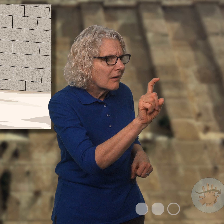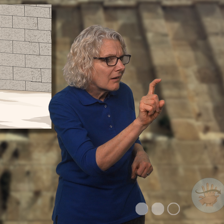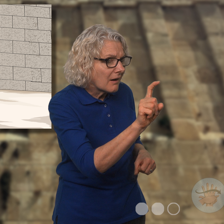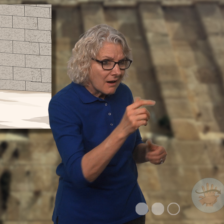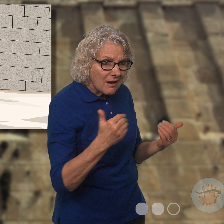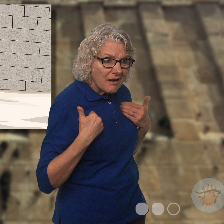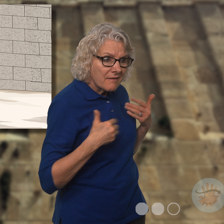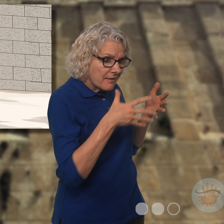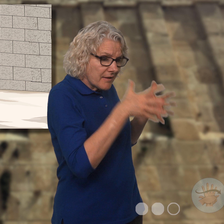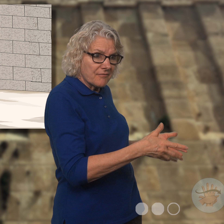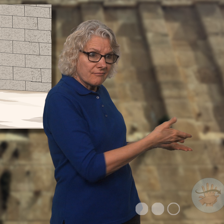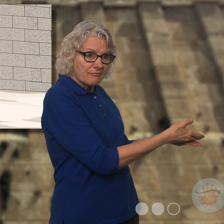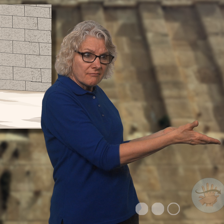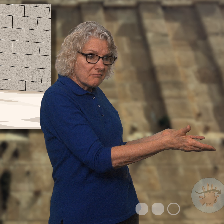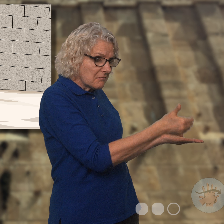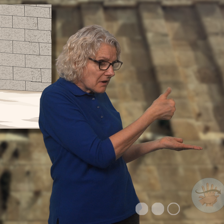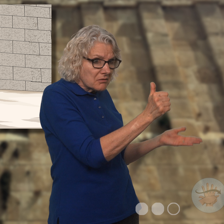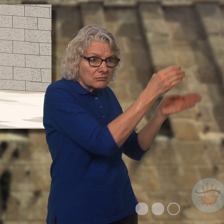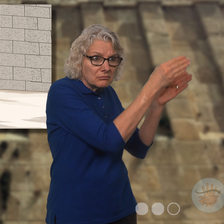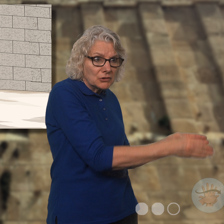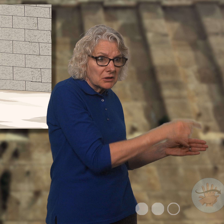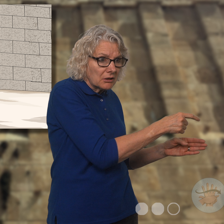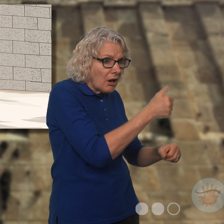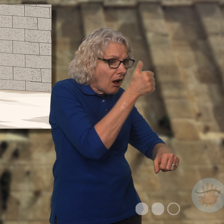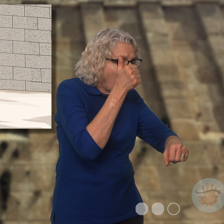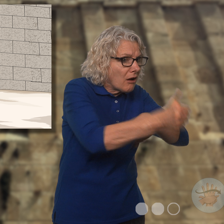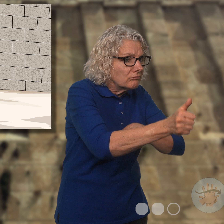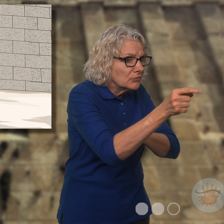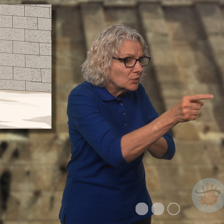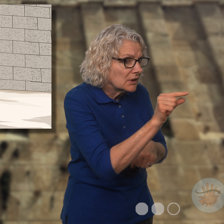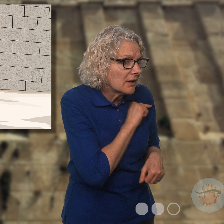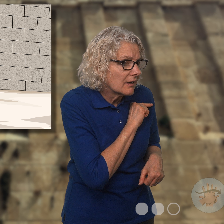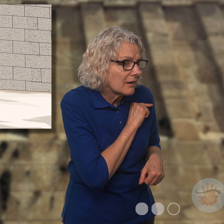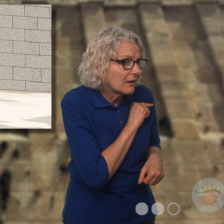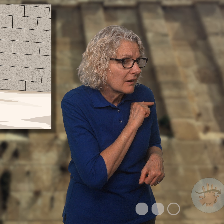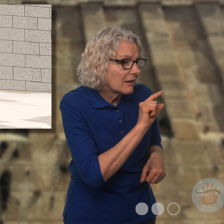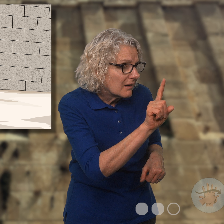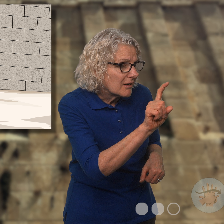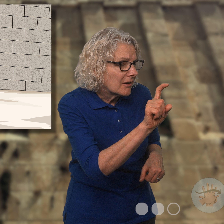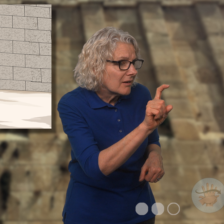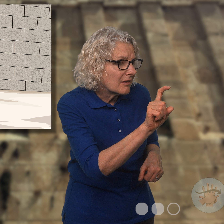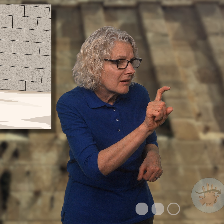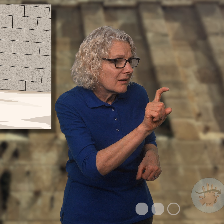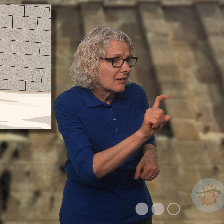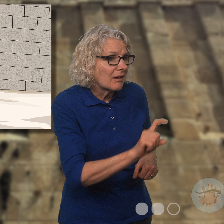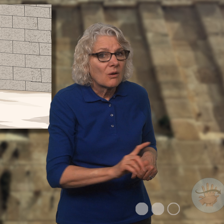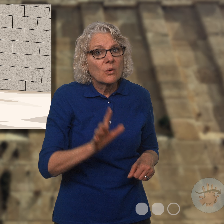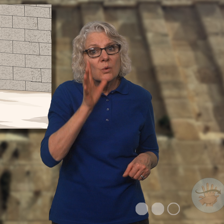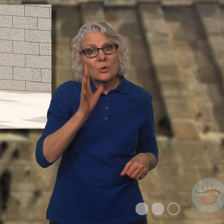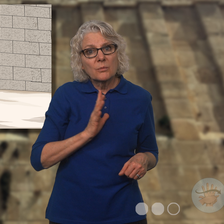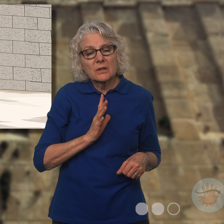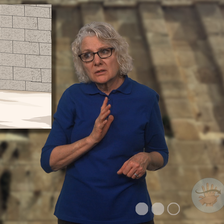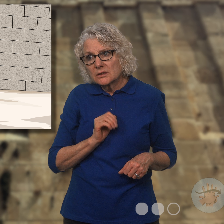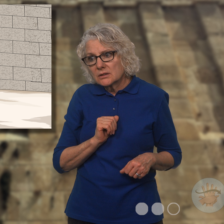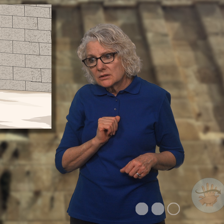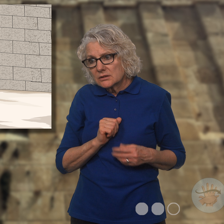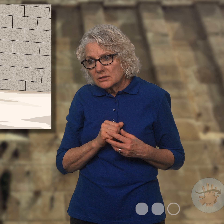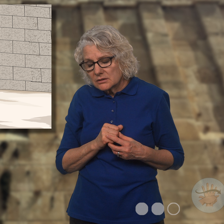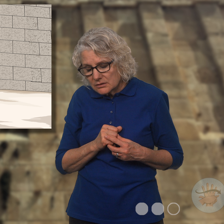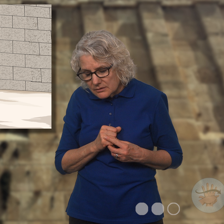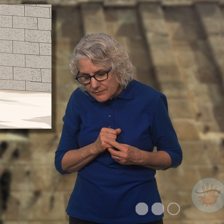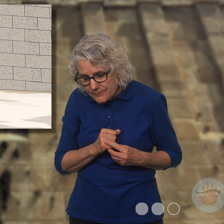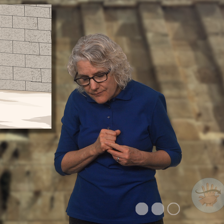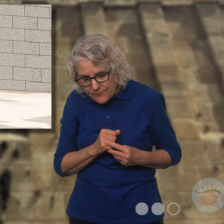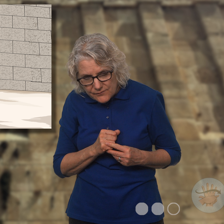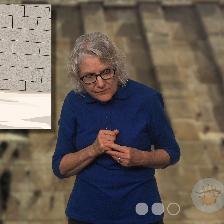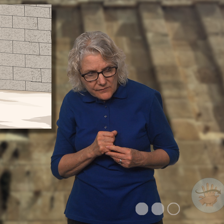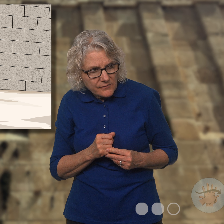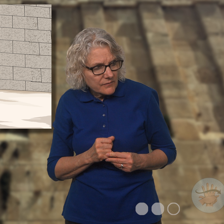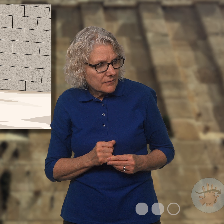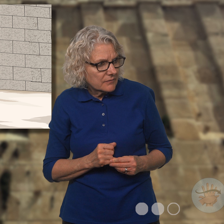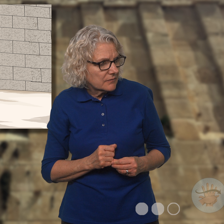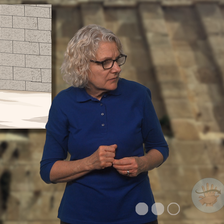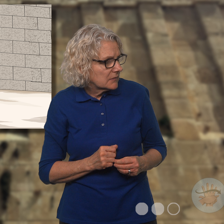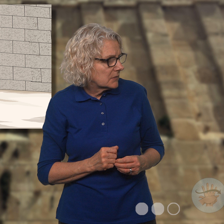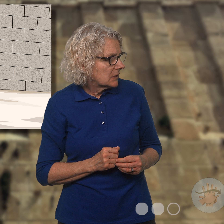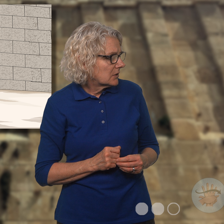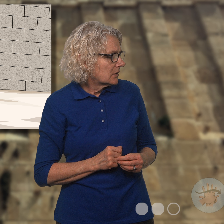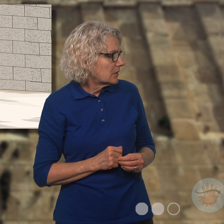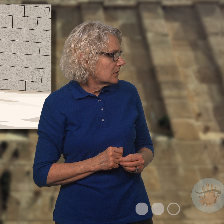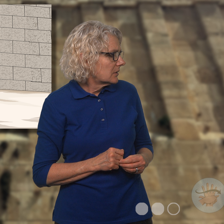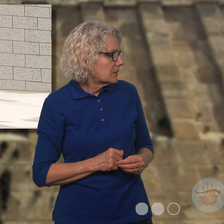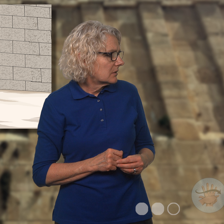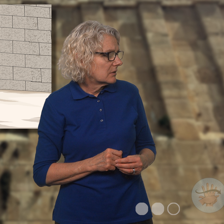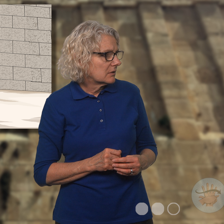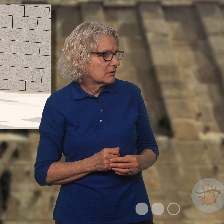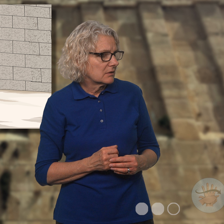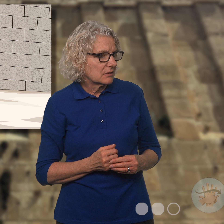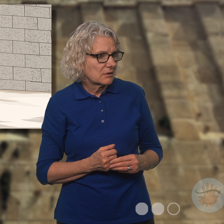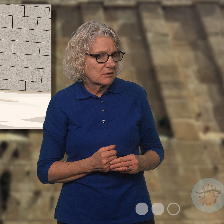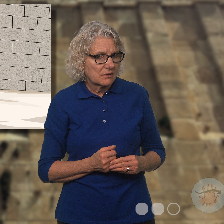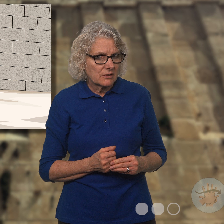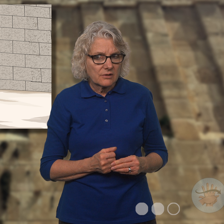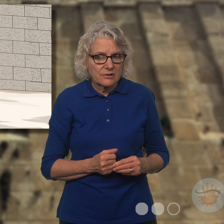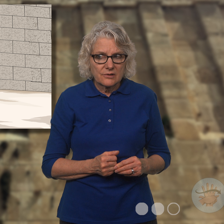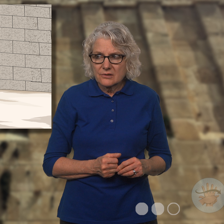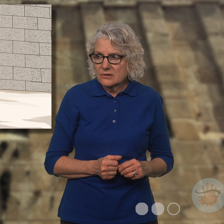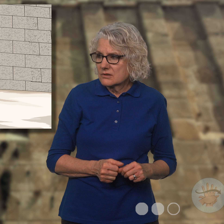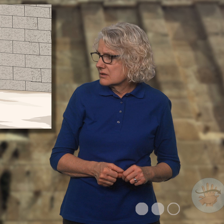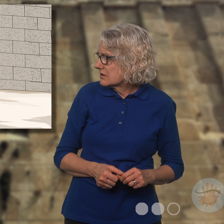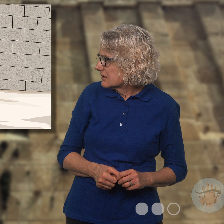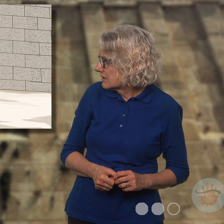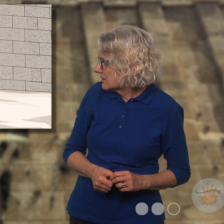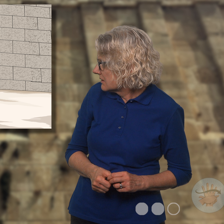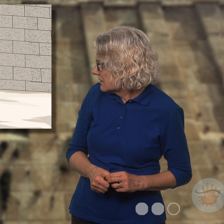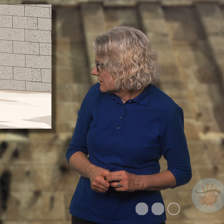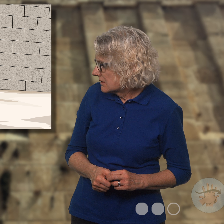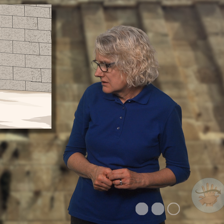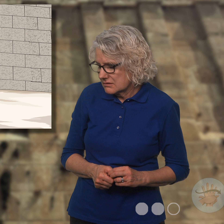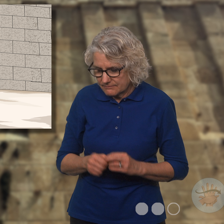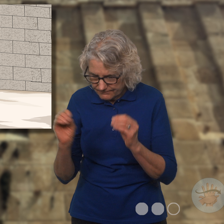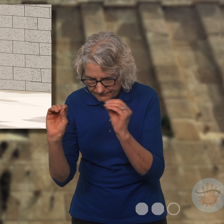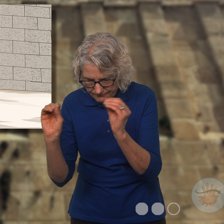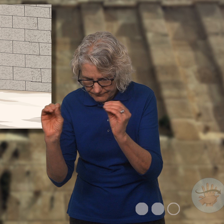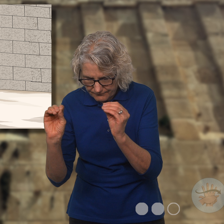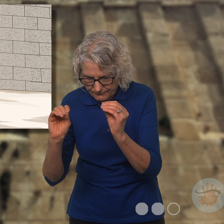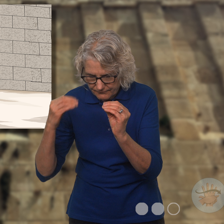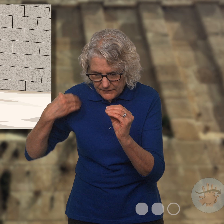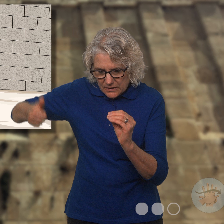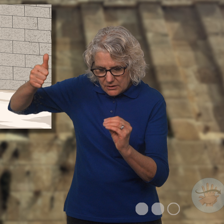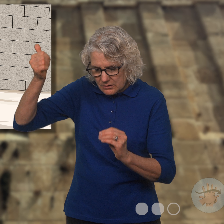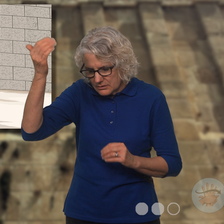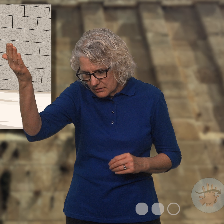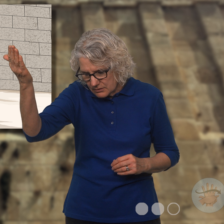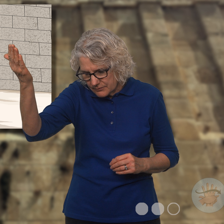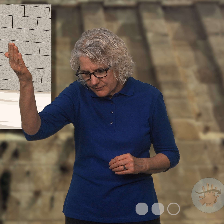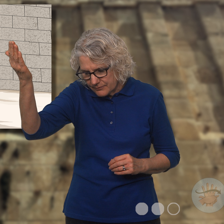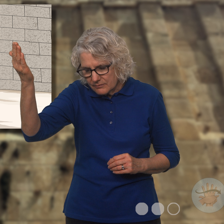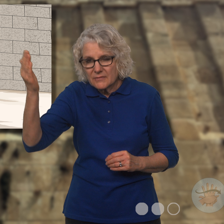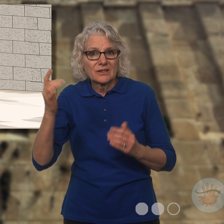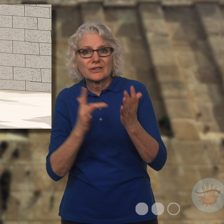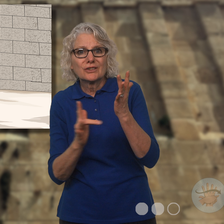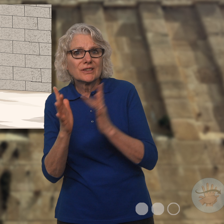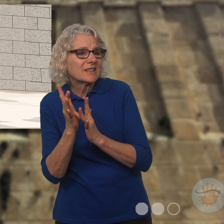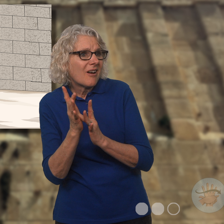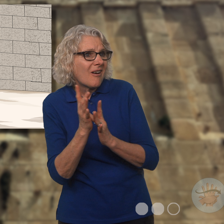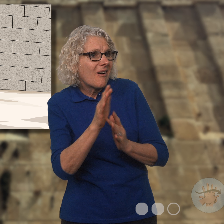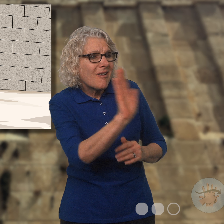Has no one condemned you?” “No one, Lord,” she answered.